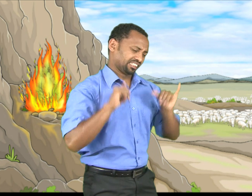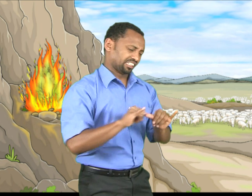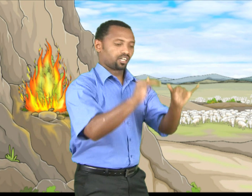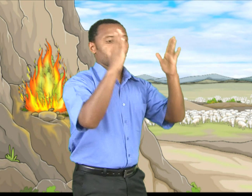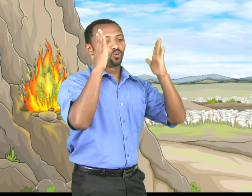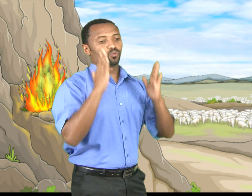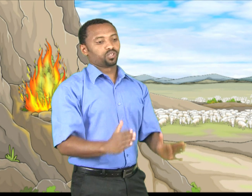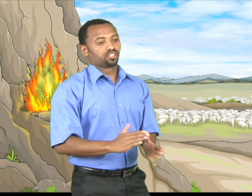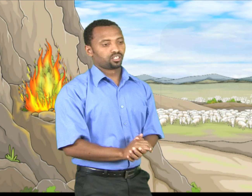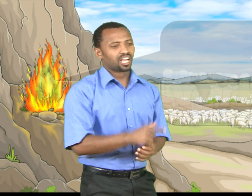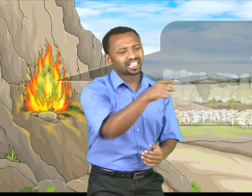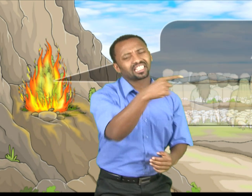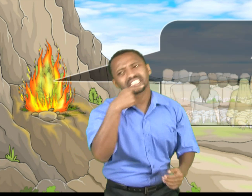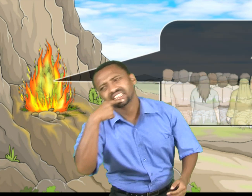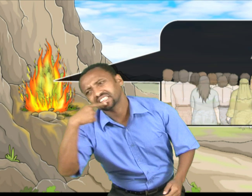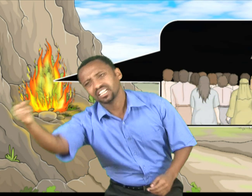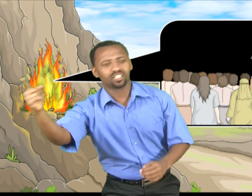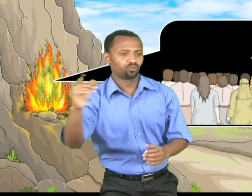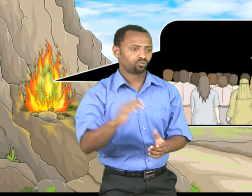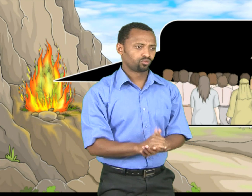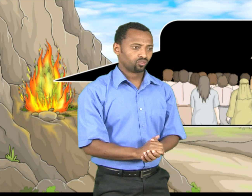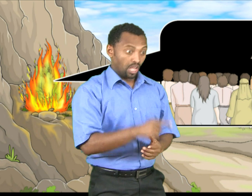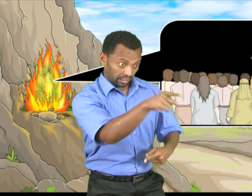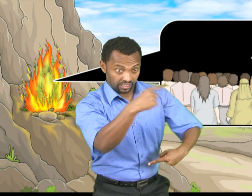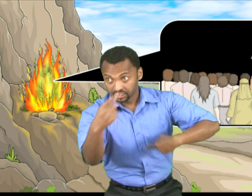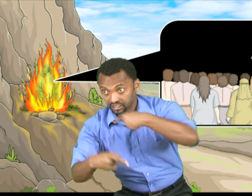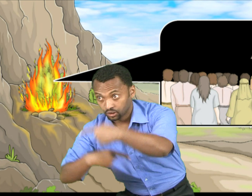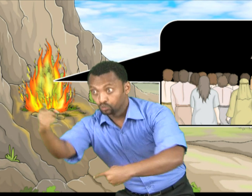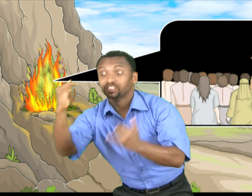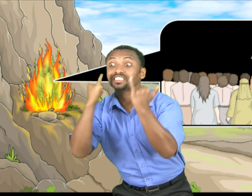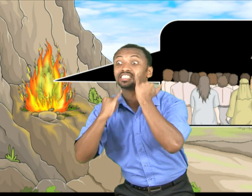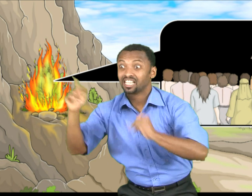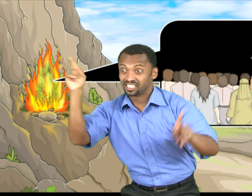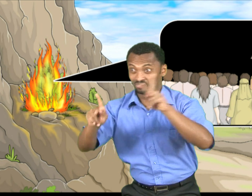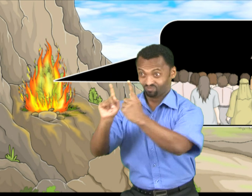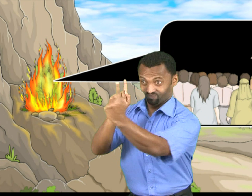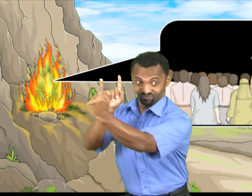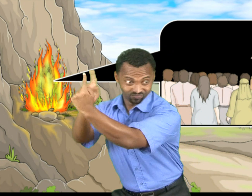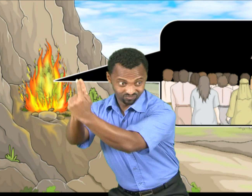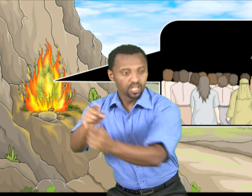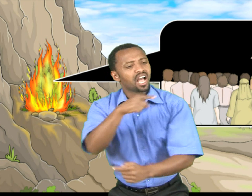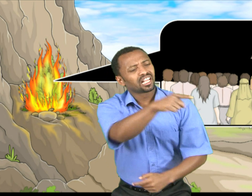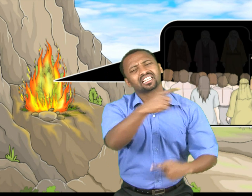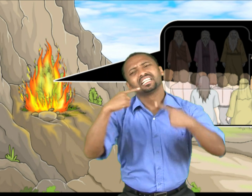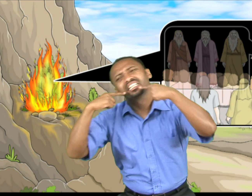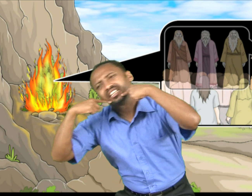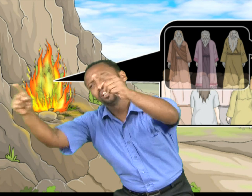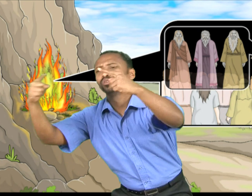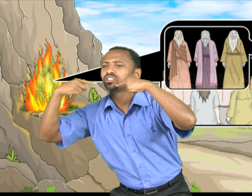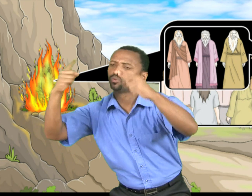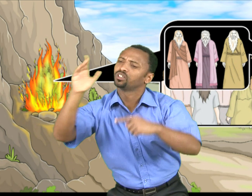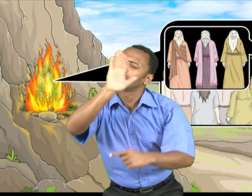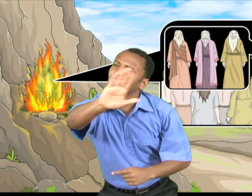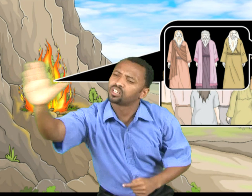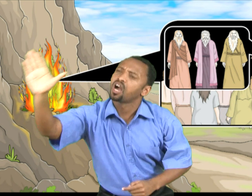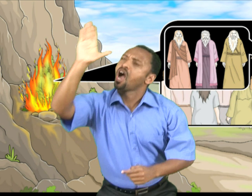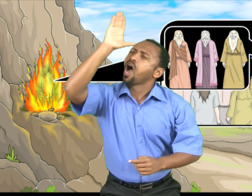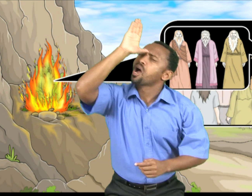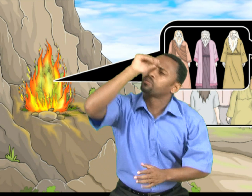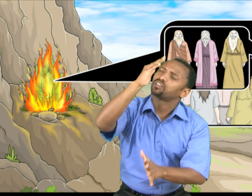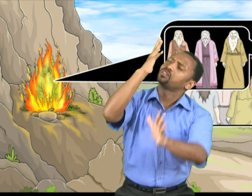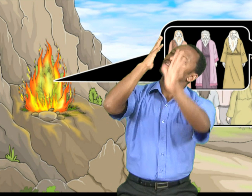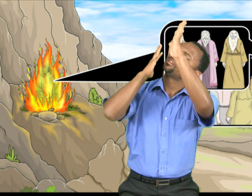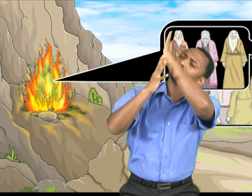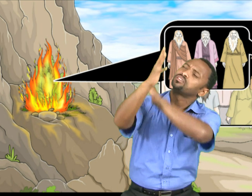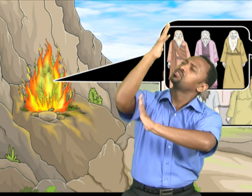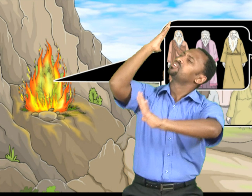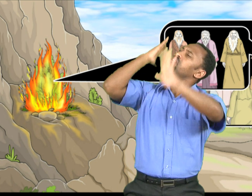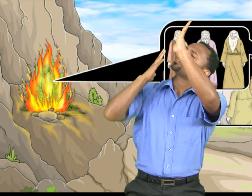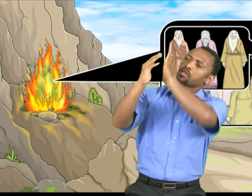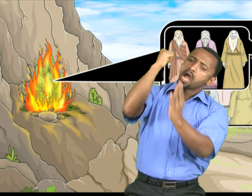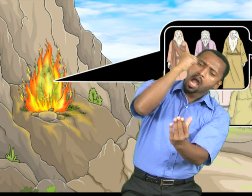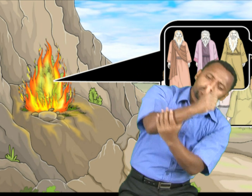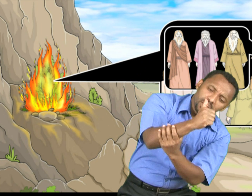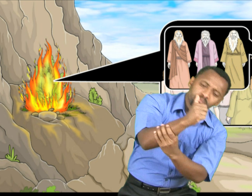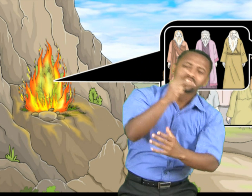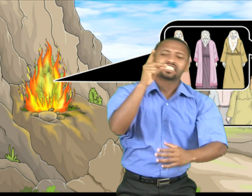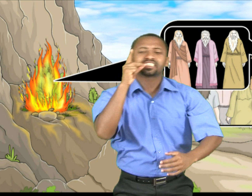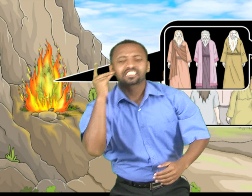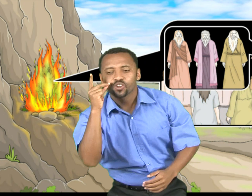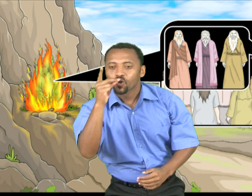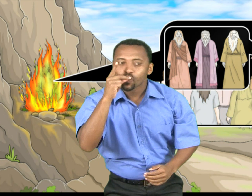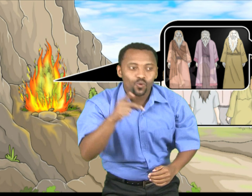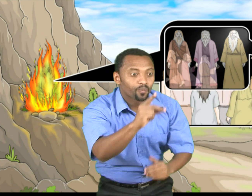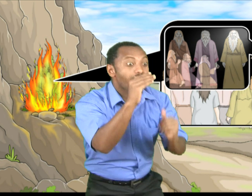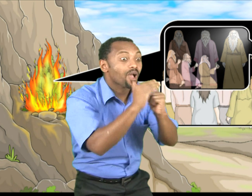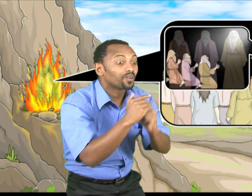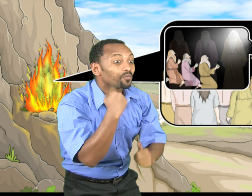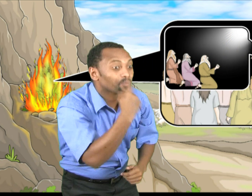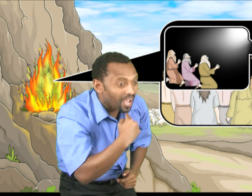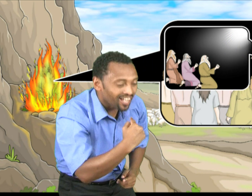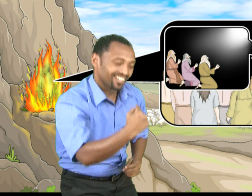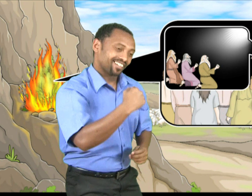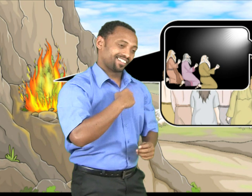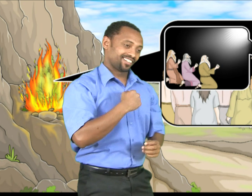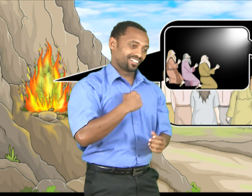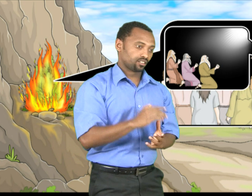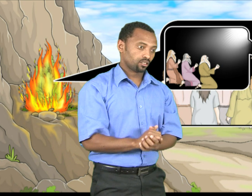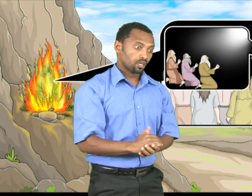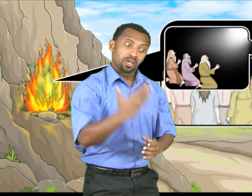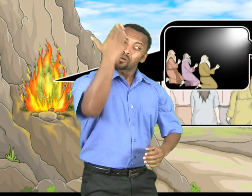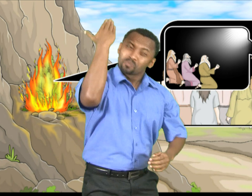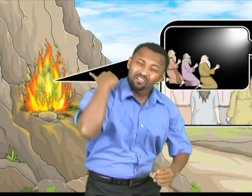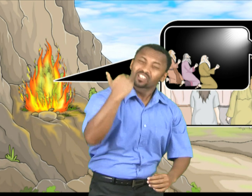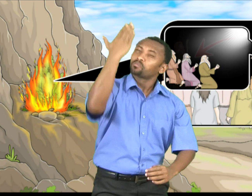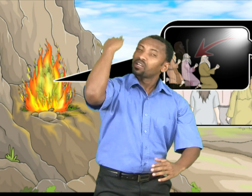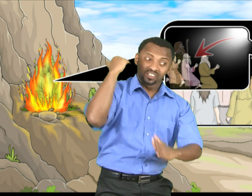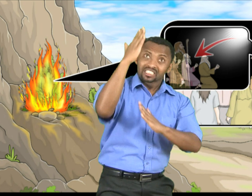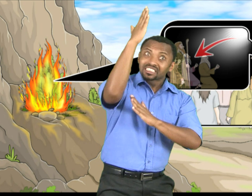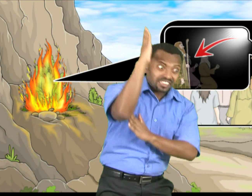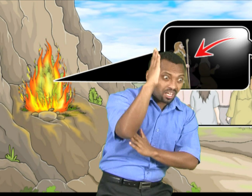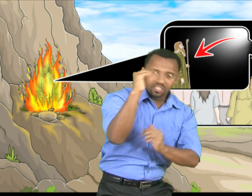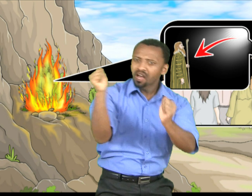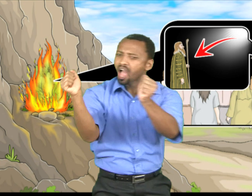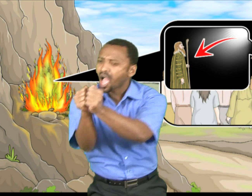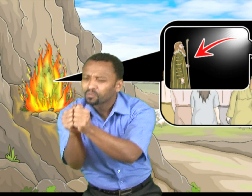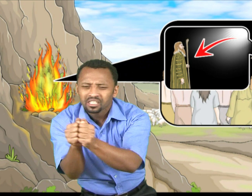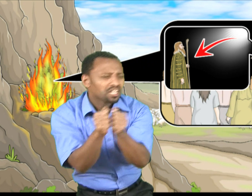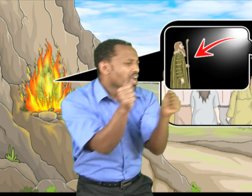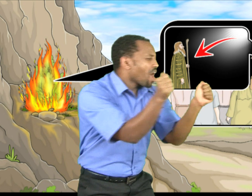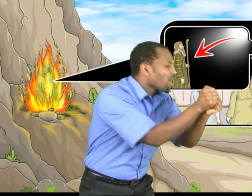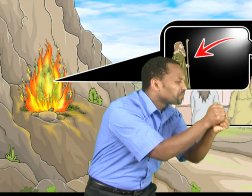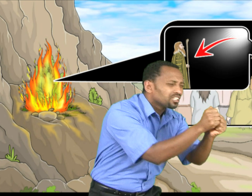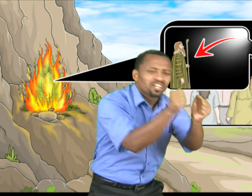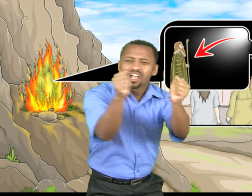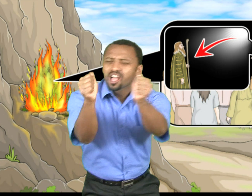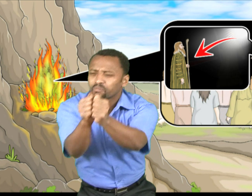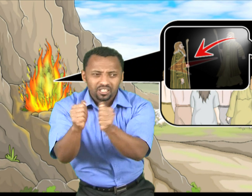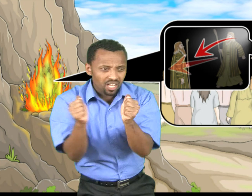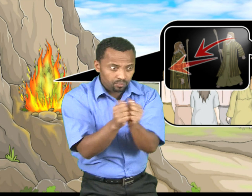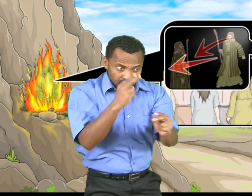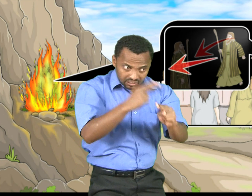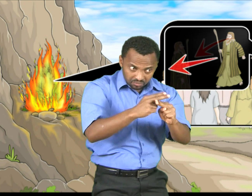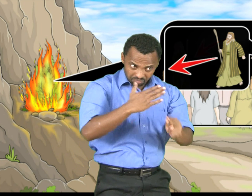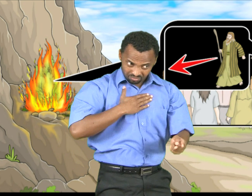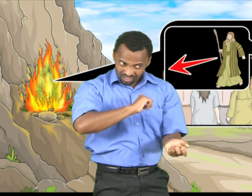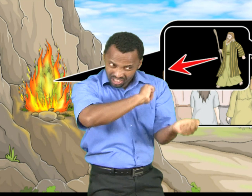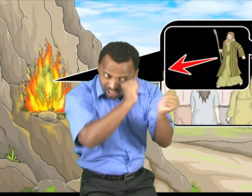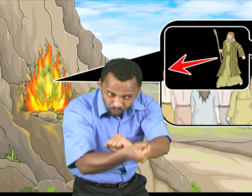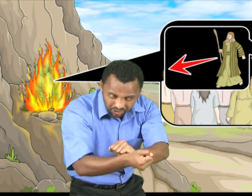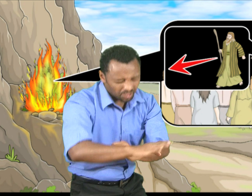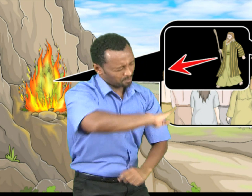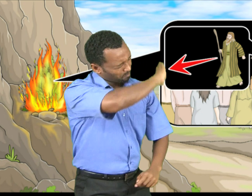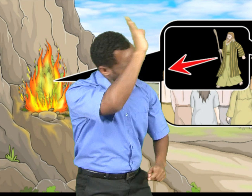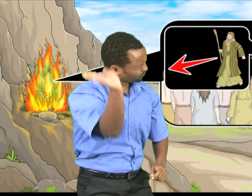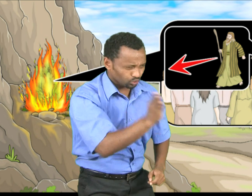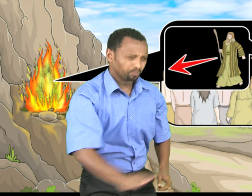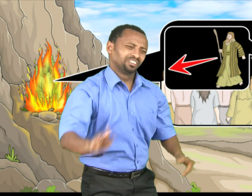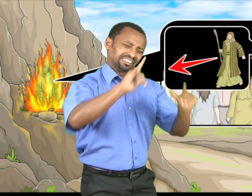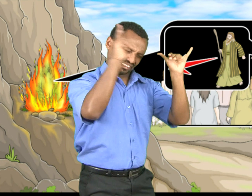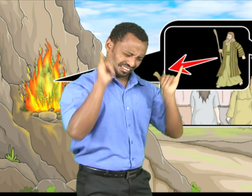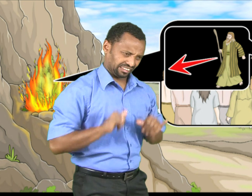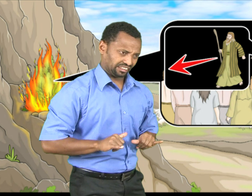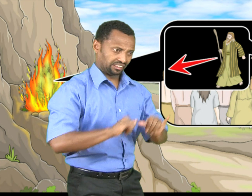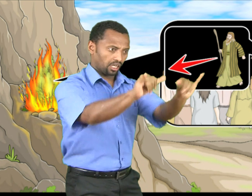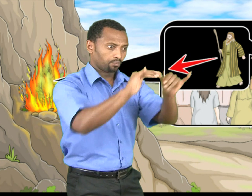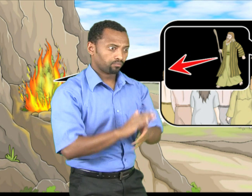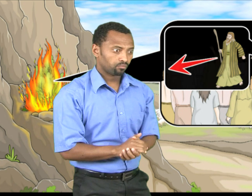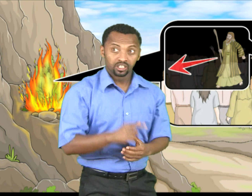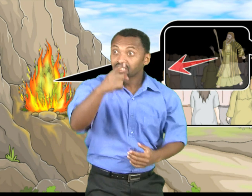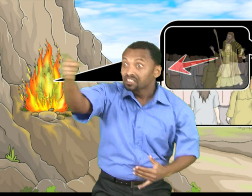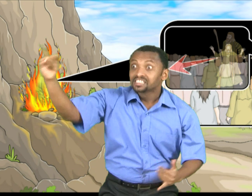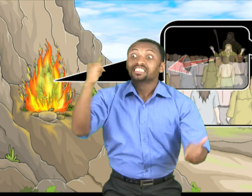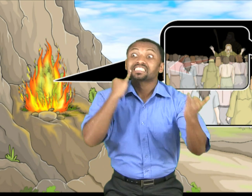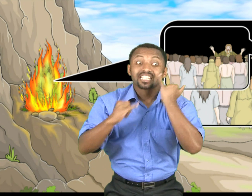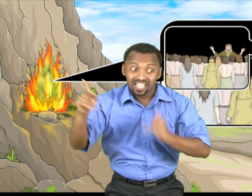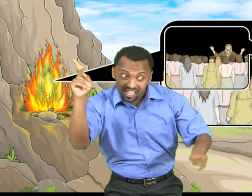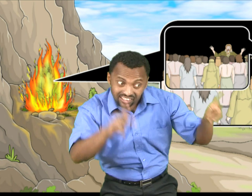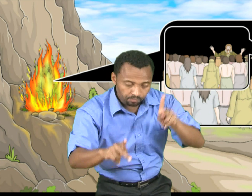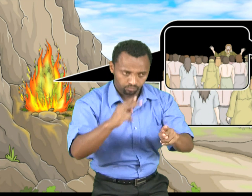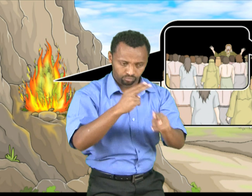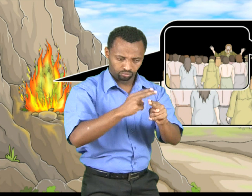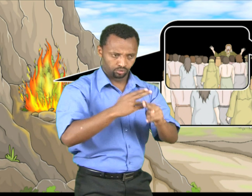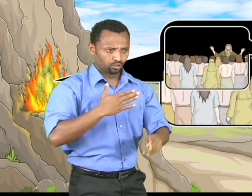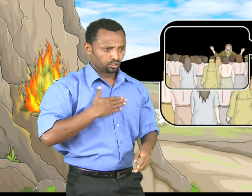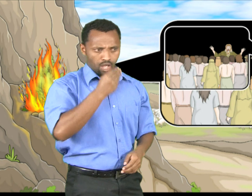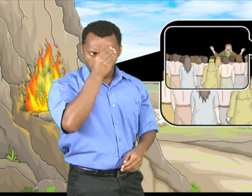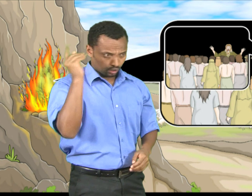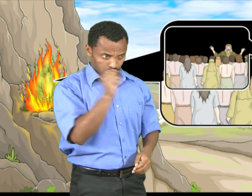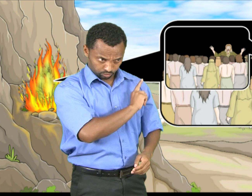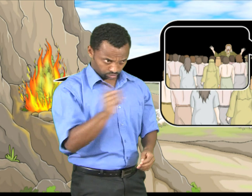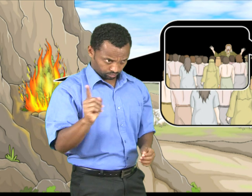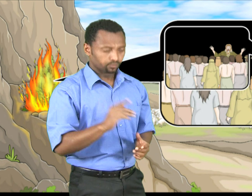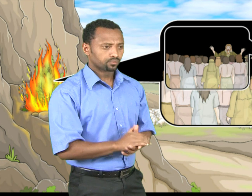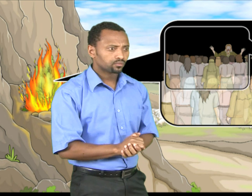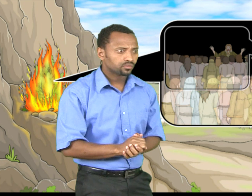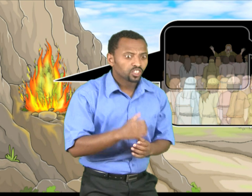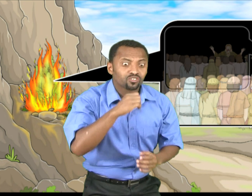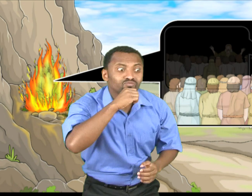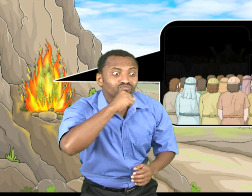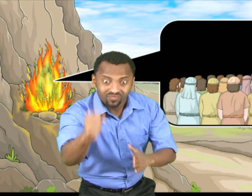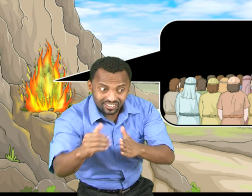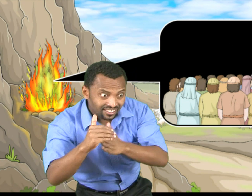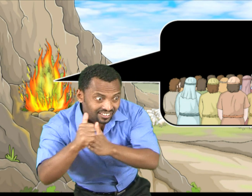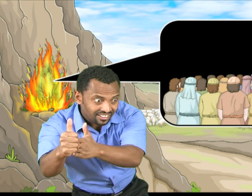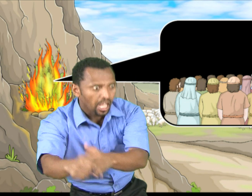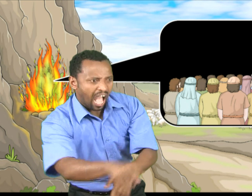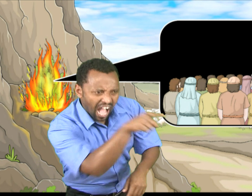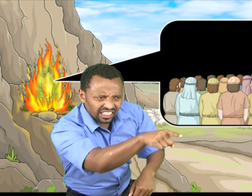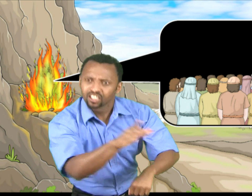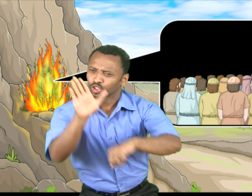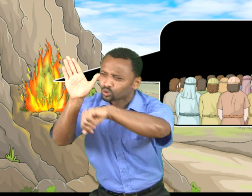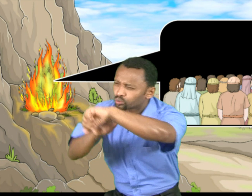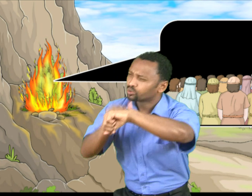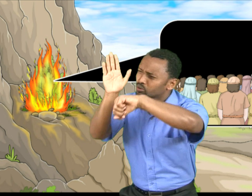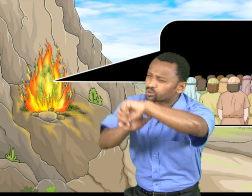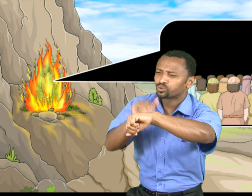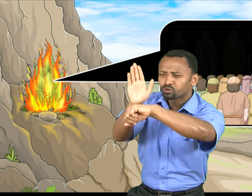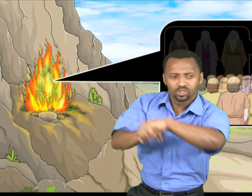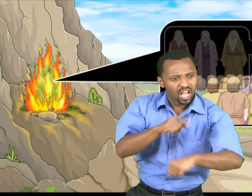This is what you are to say to the Israelites: ‘I AM has sent me to you.’” God also told Moses, “Say to the Israelites, ‘The LORD, the God of your fathers—the God of Abraham, the God of Isaac, and the God of Jacob—has sent me to you.’ This is My name forever, and this is how I am to be remembered in every generation.